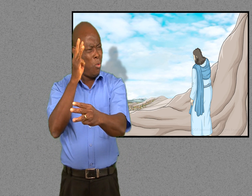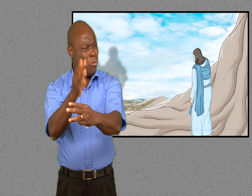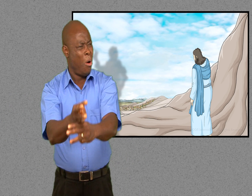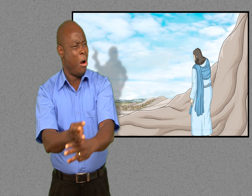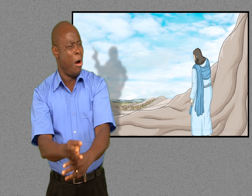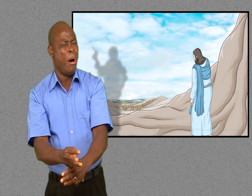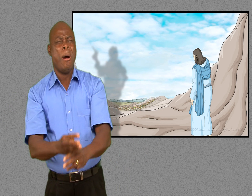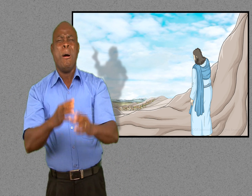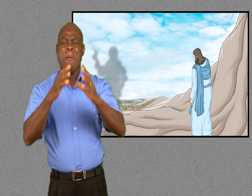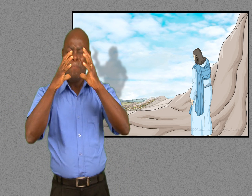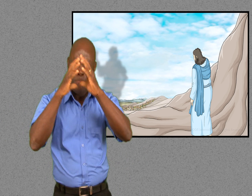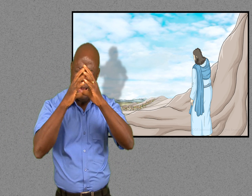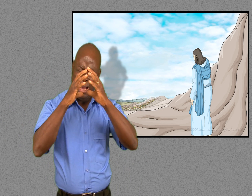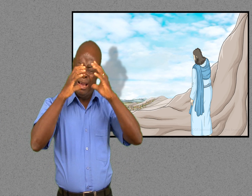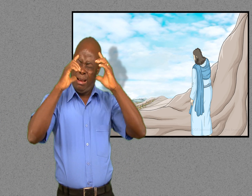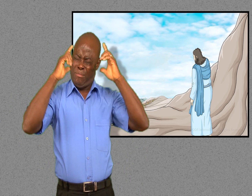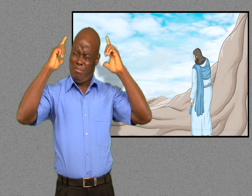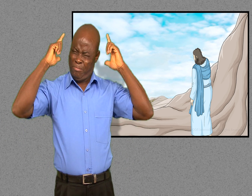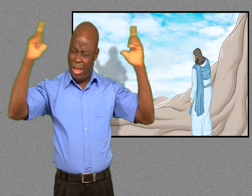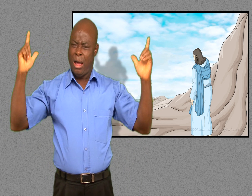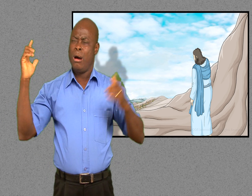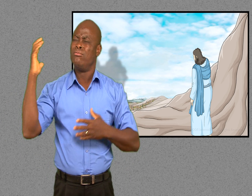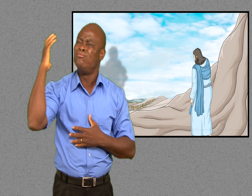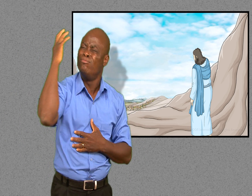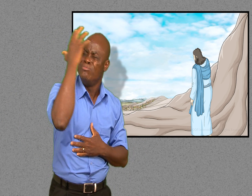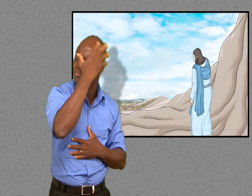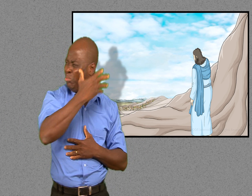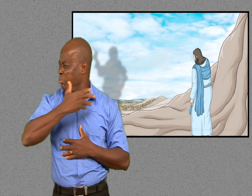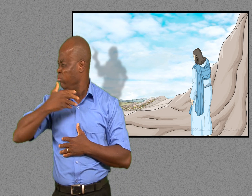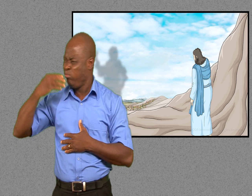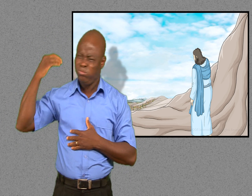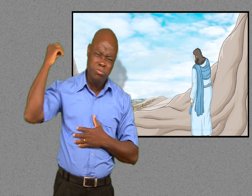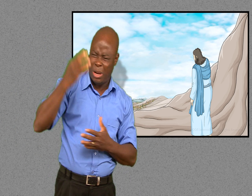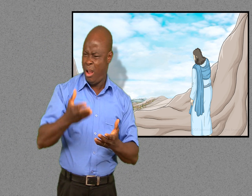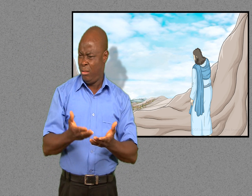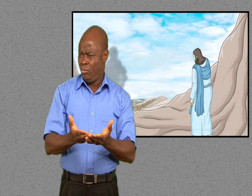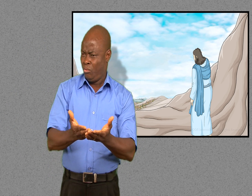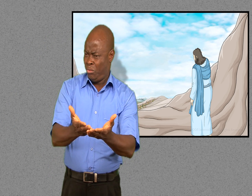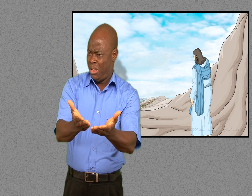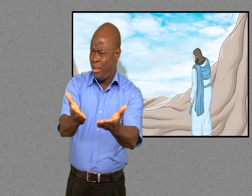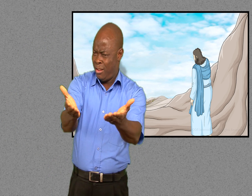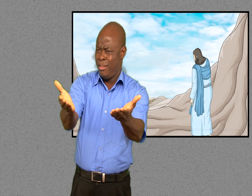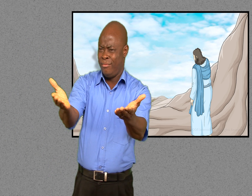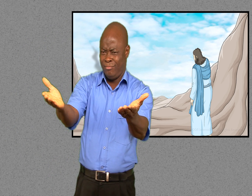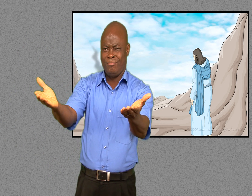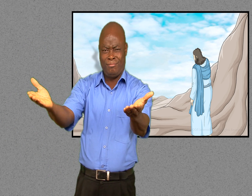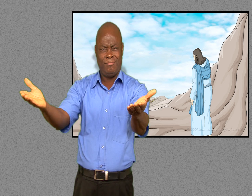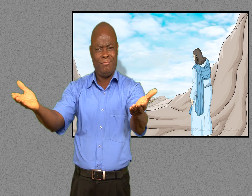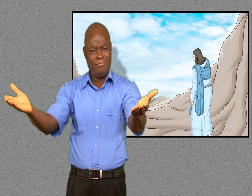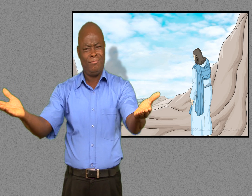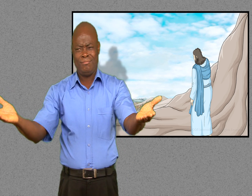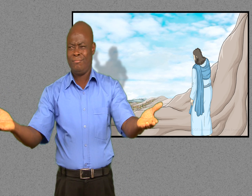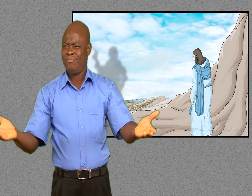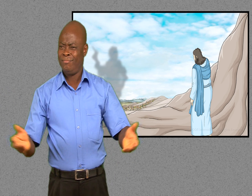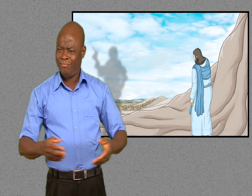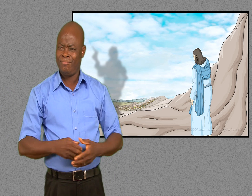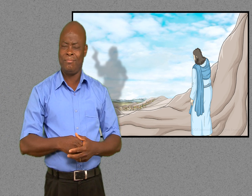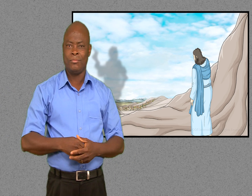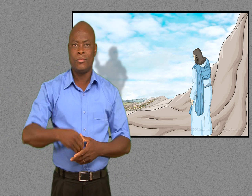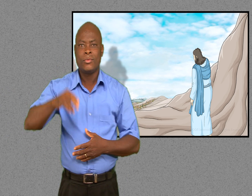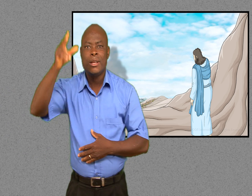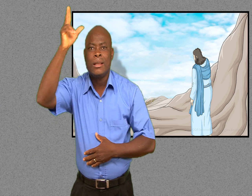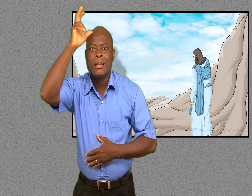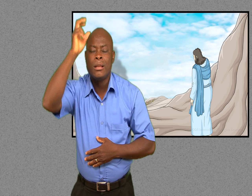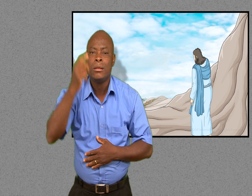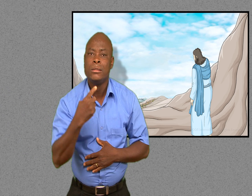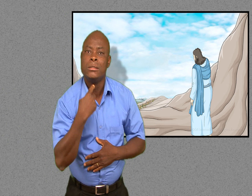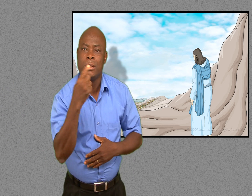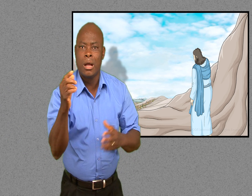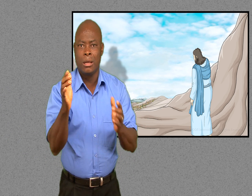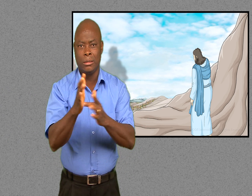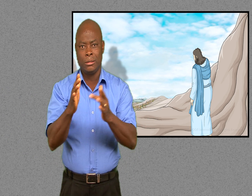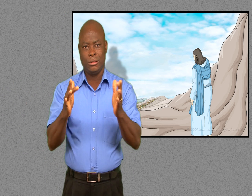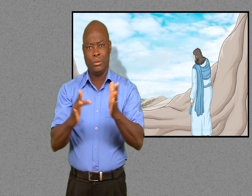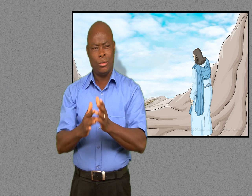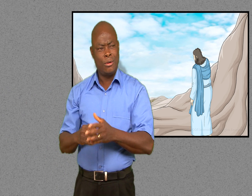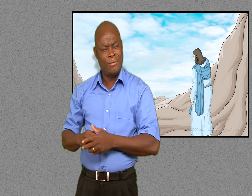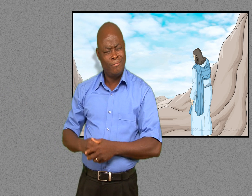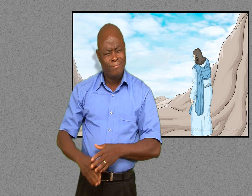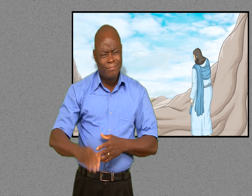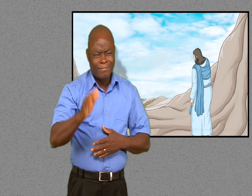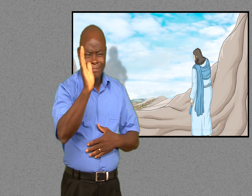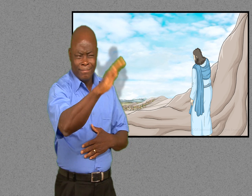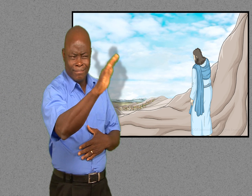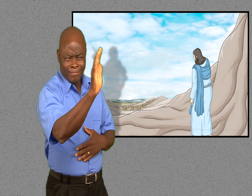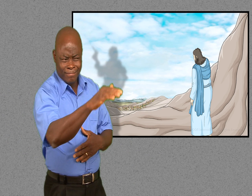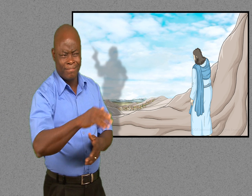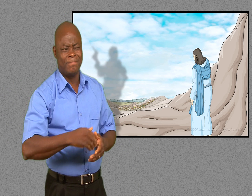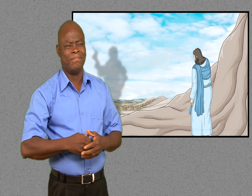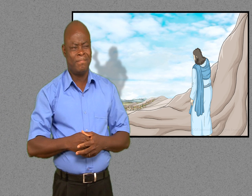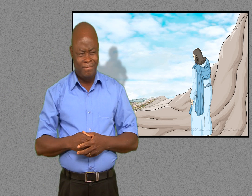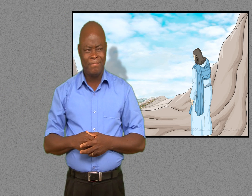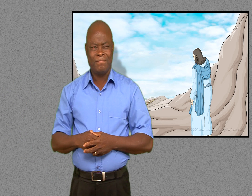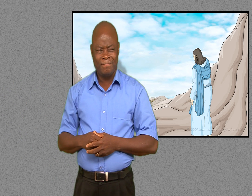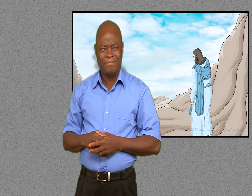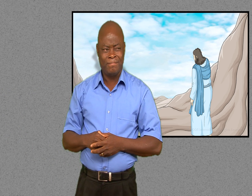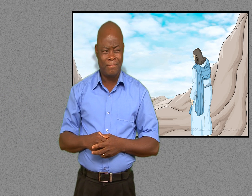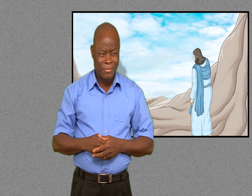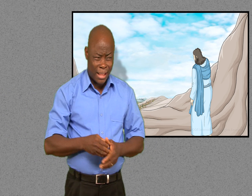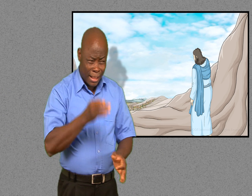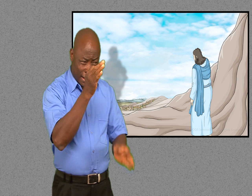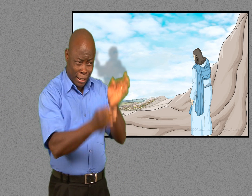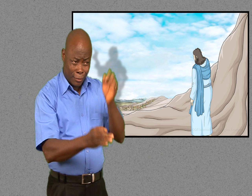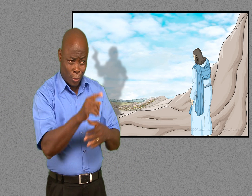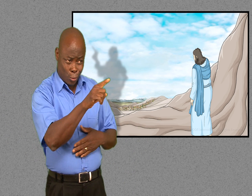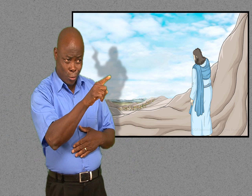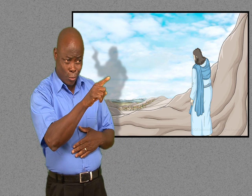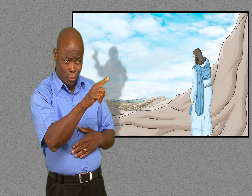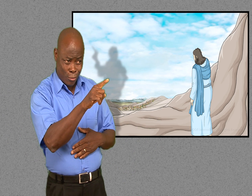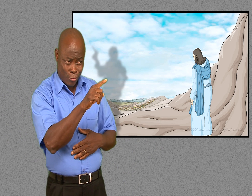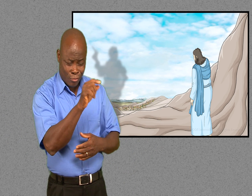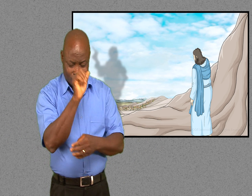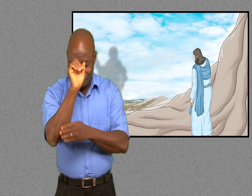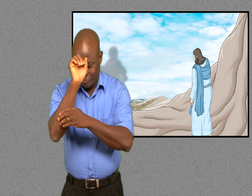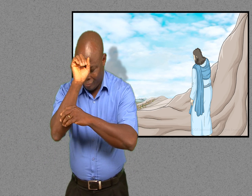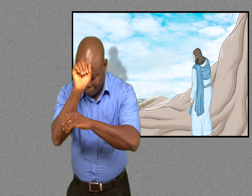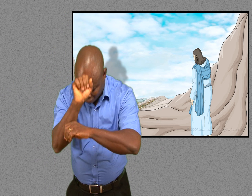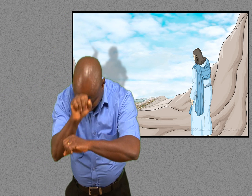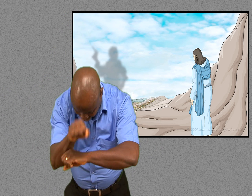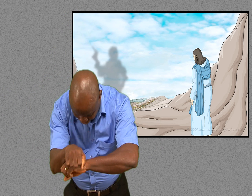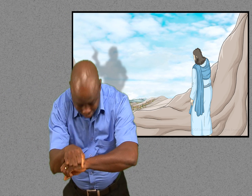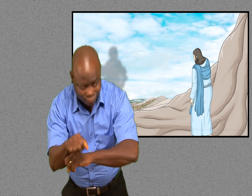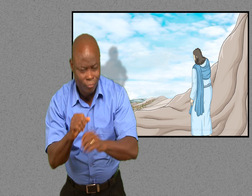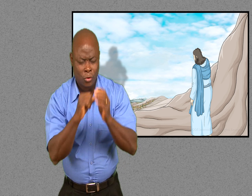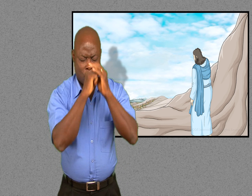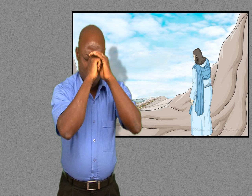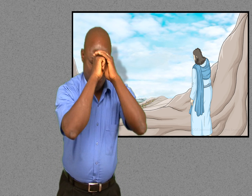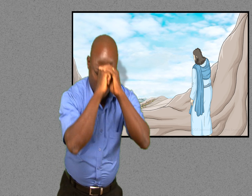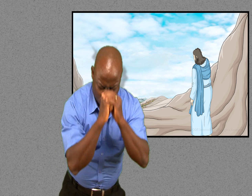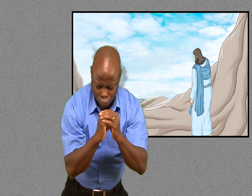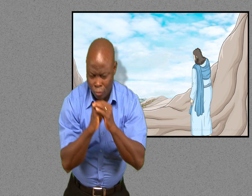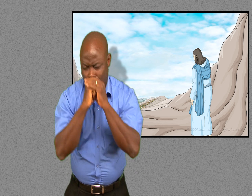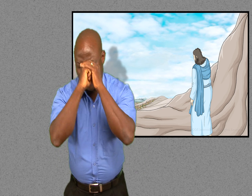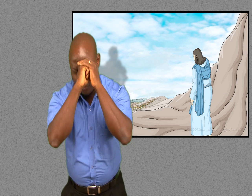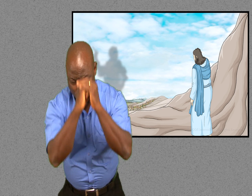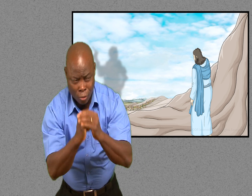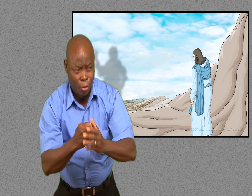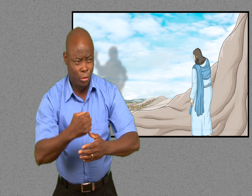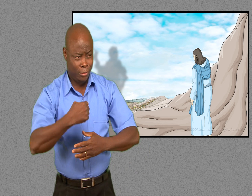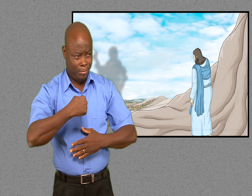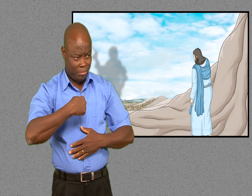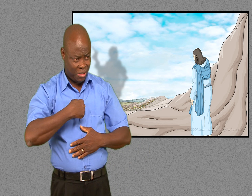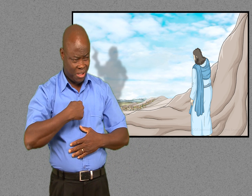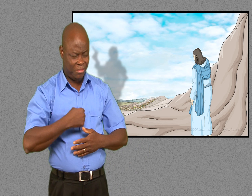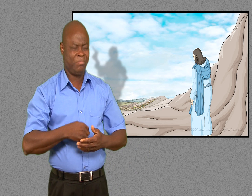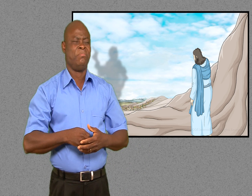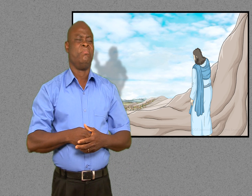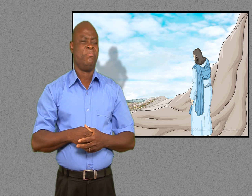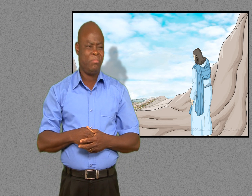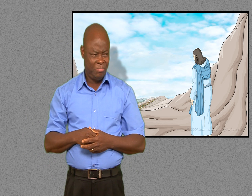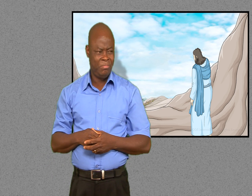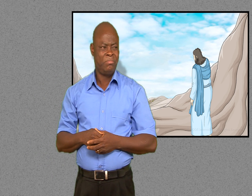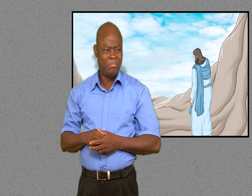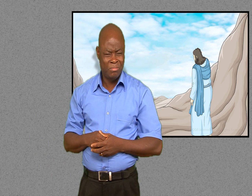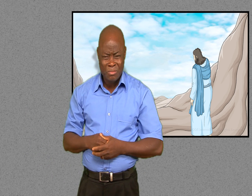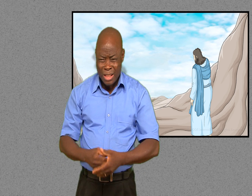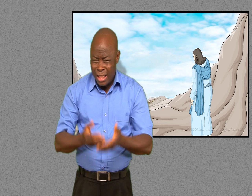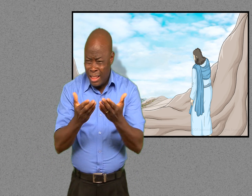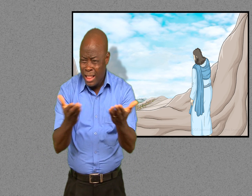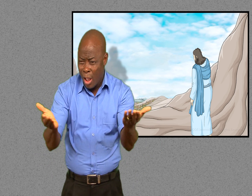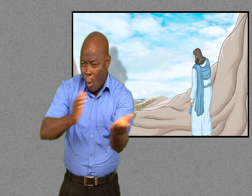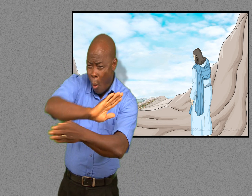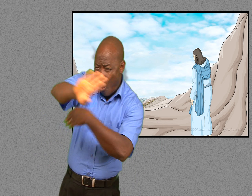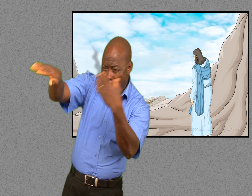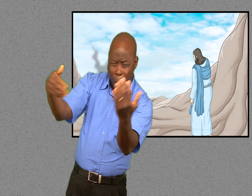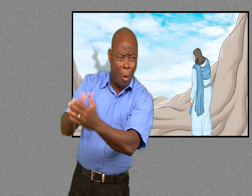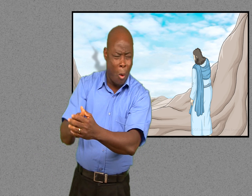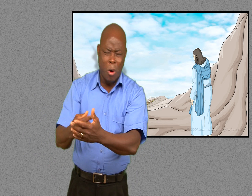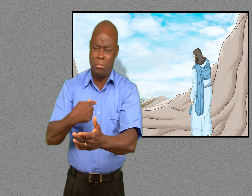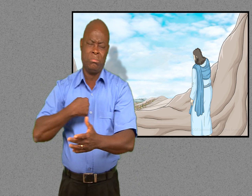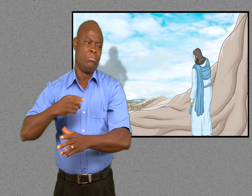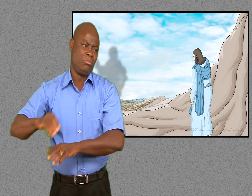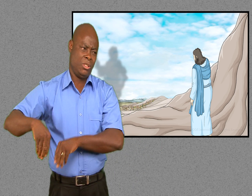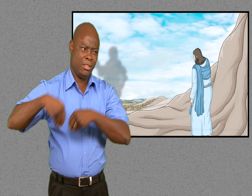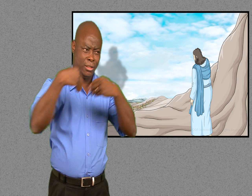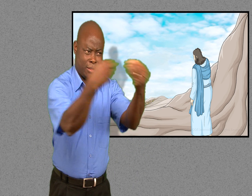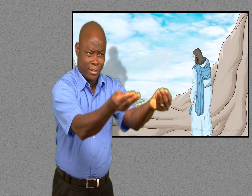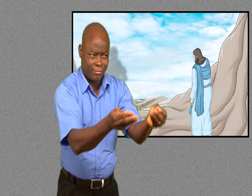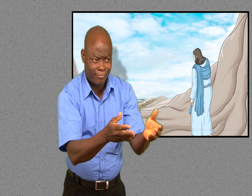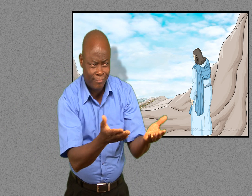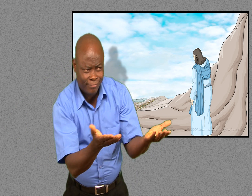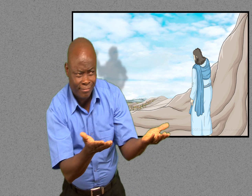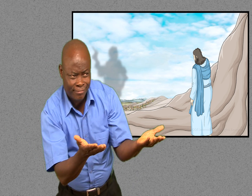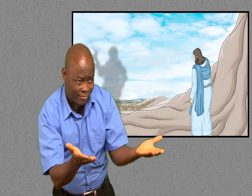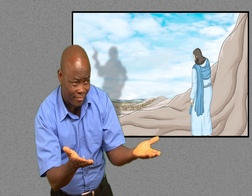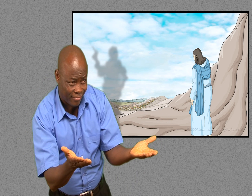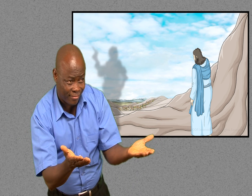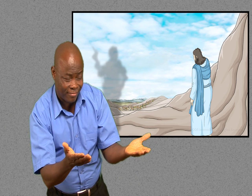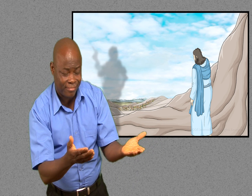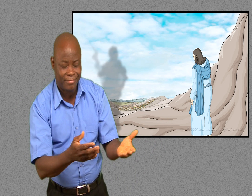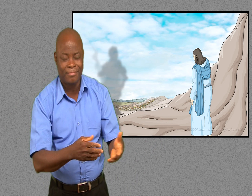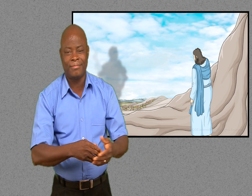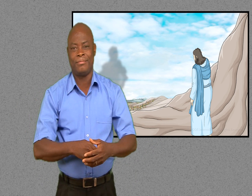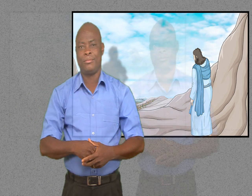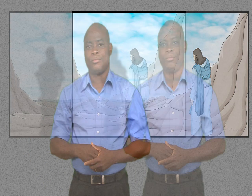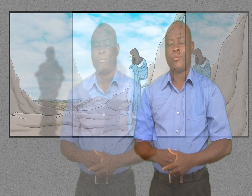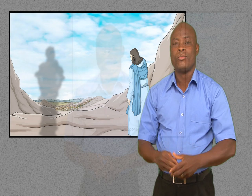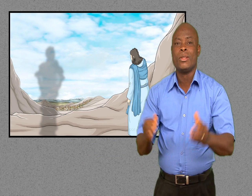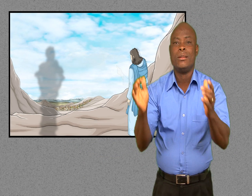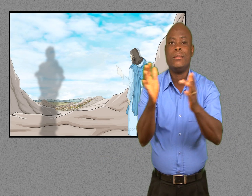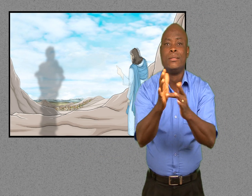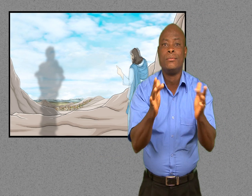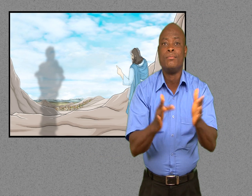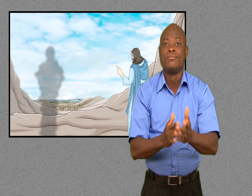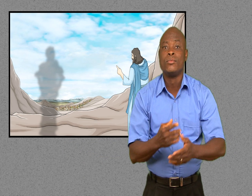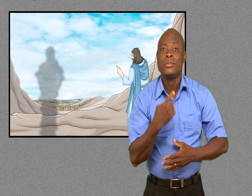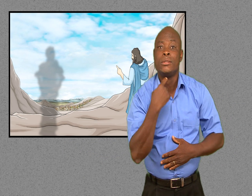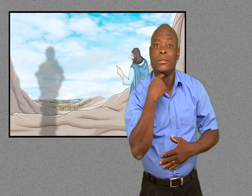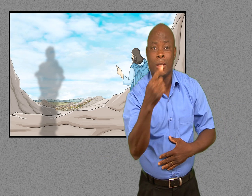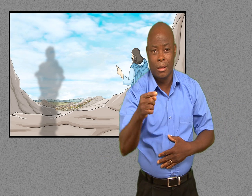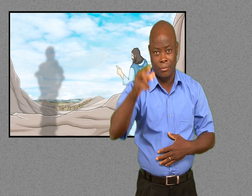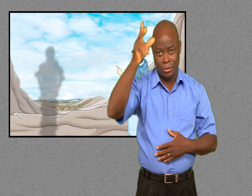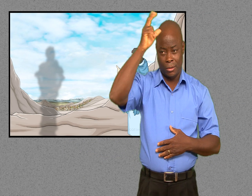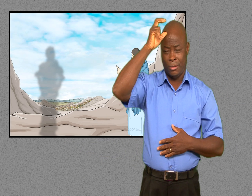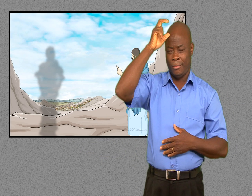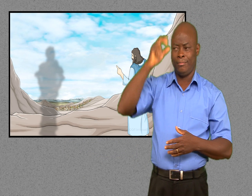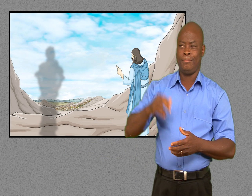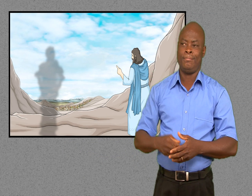“All this I will give You,” he said, “if You will fall down and worship me.”